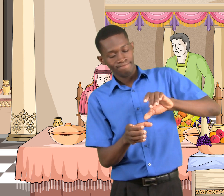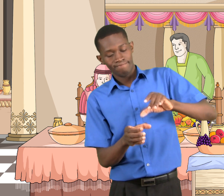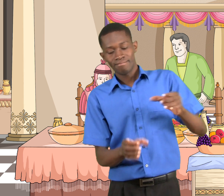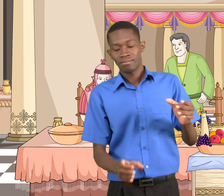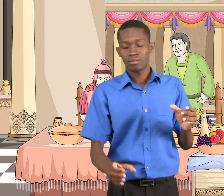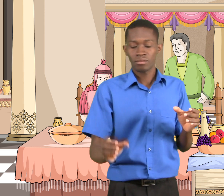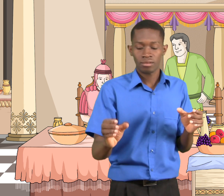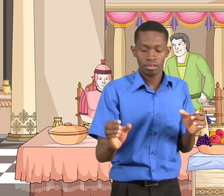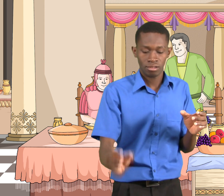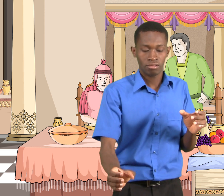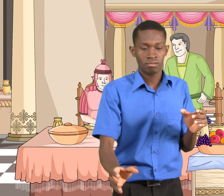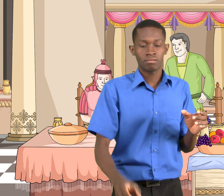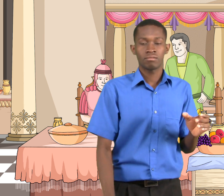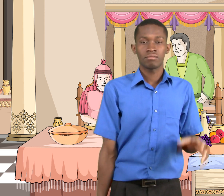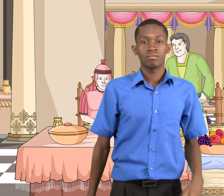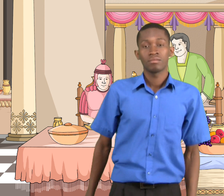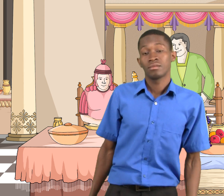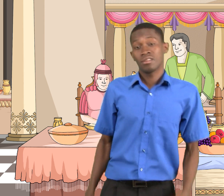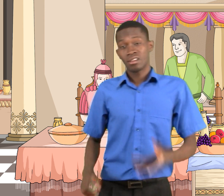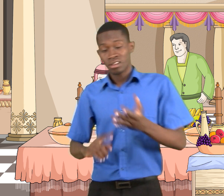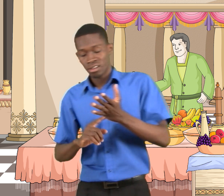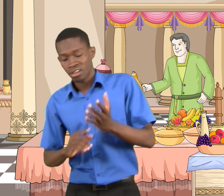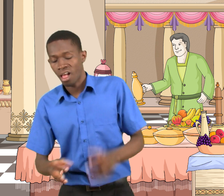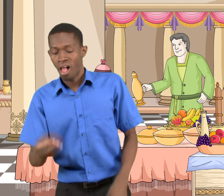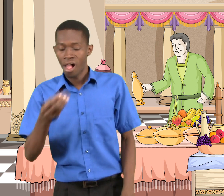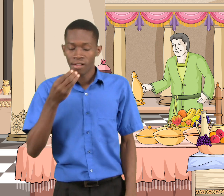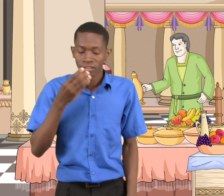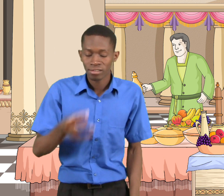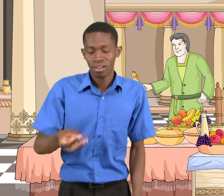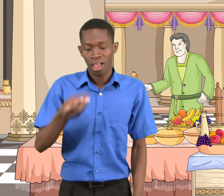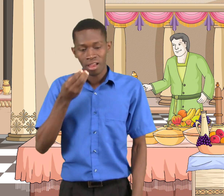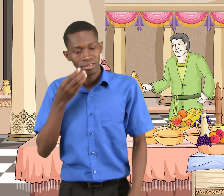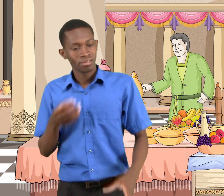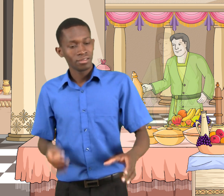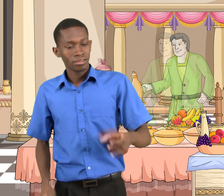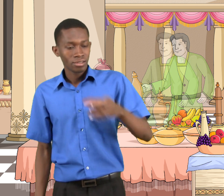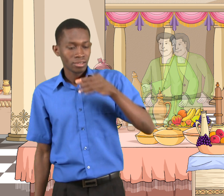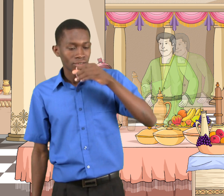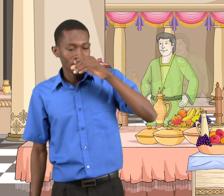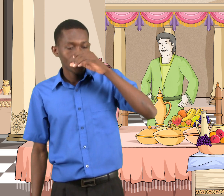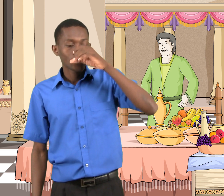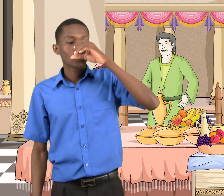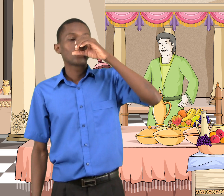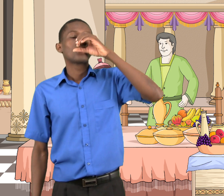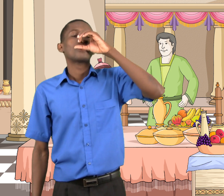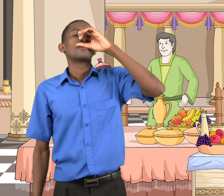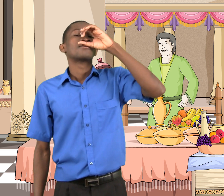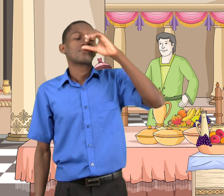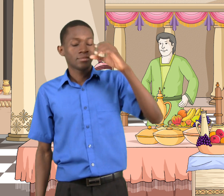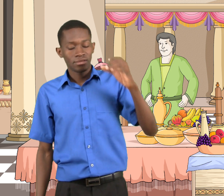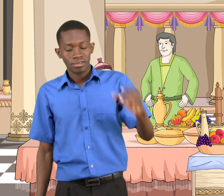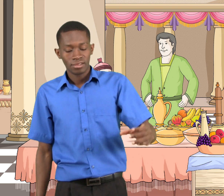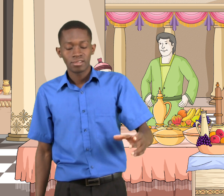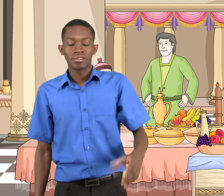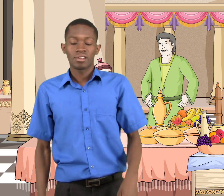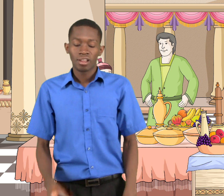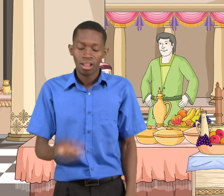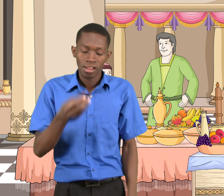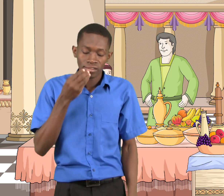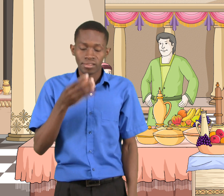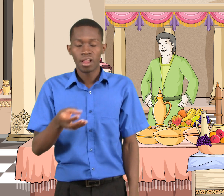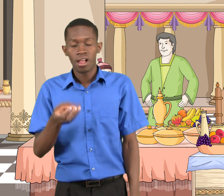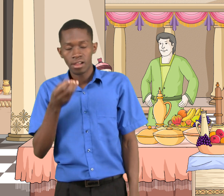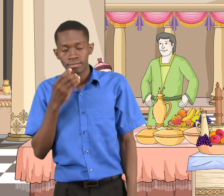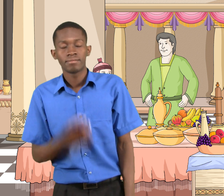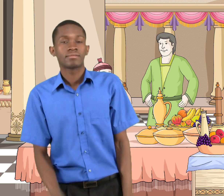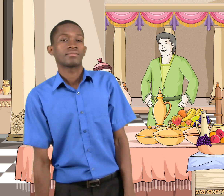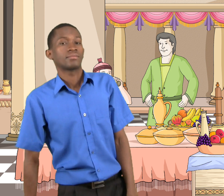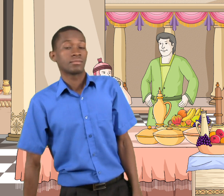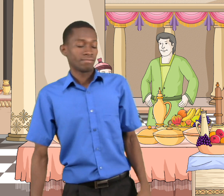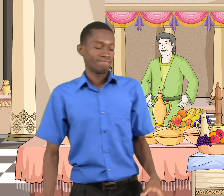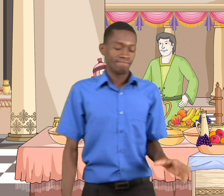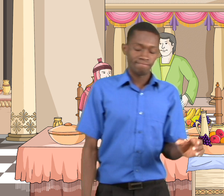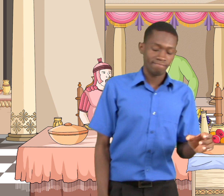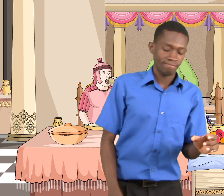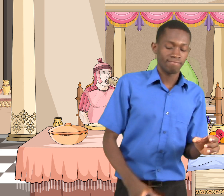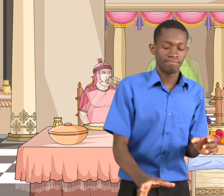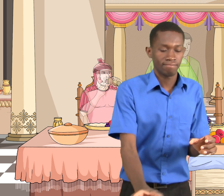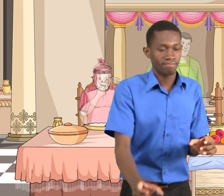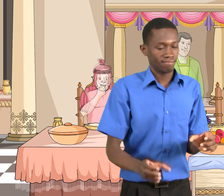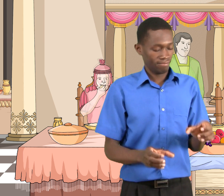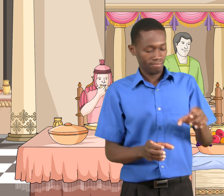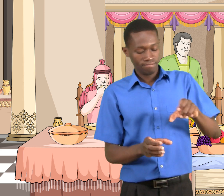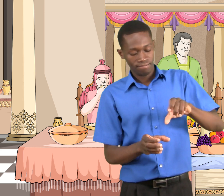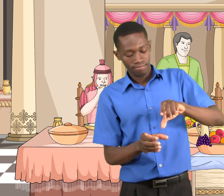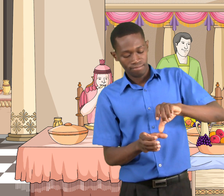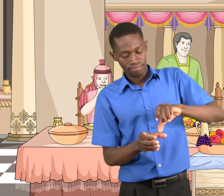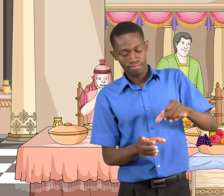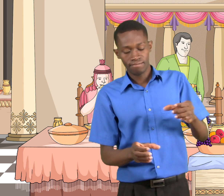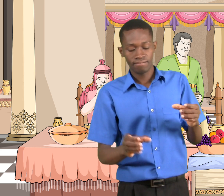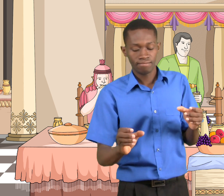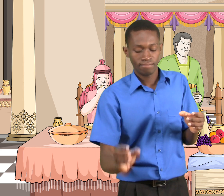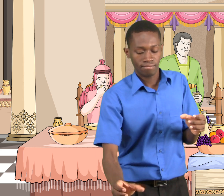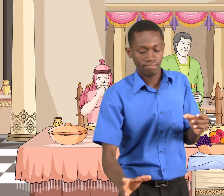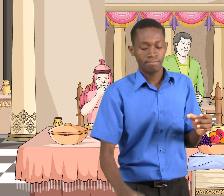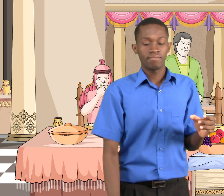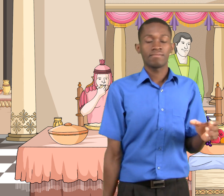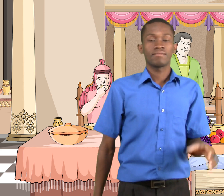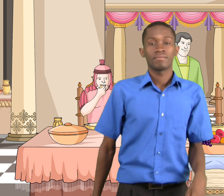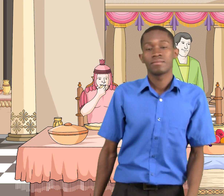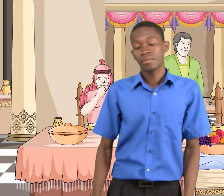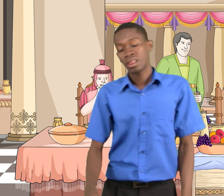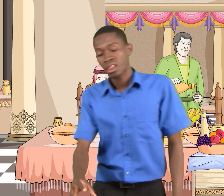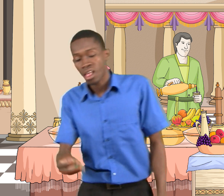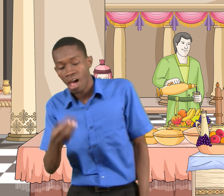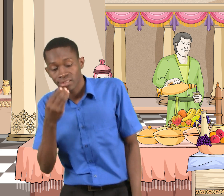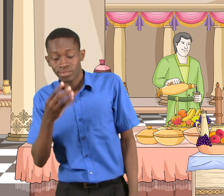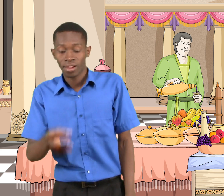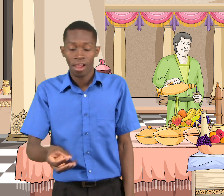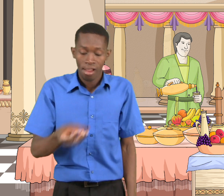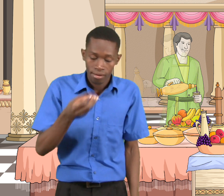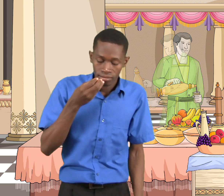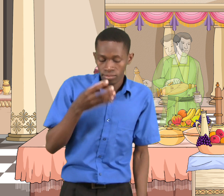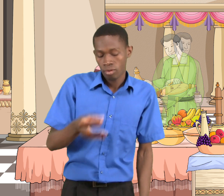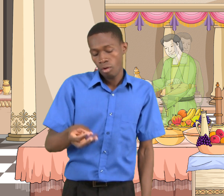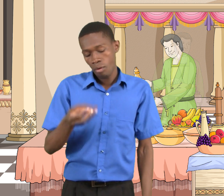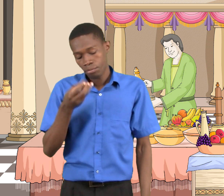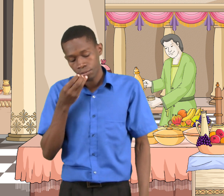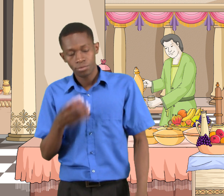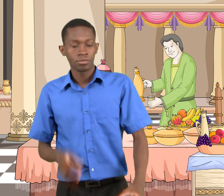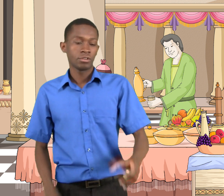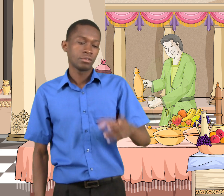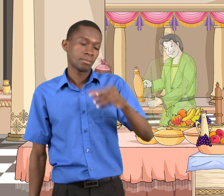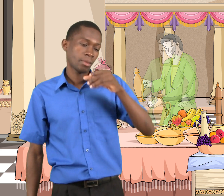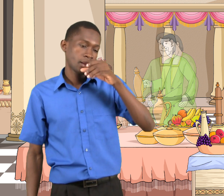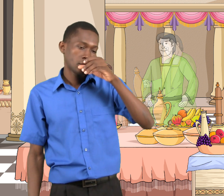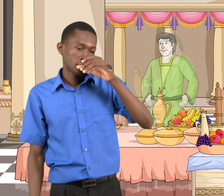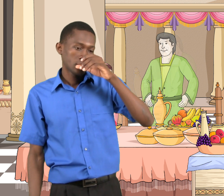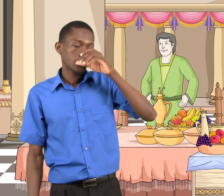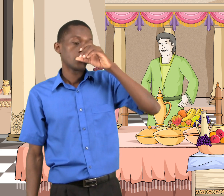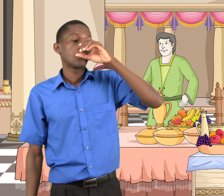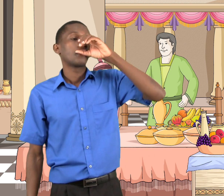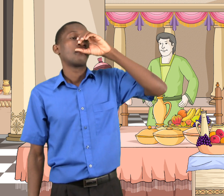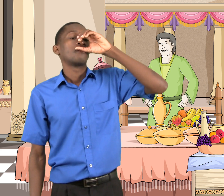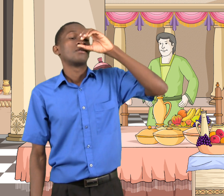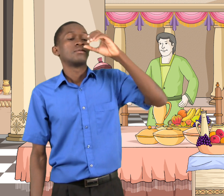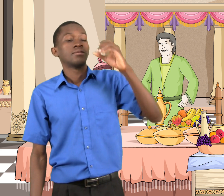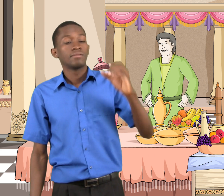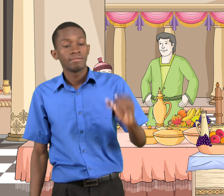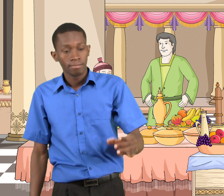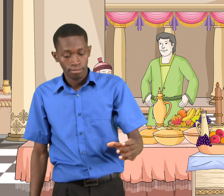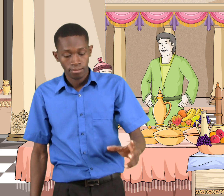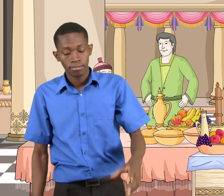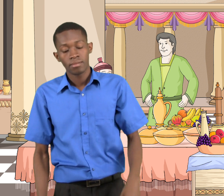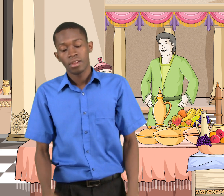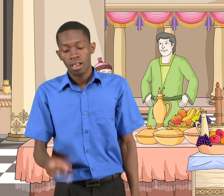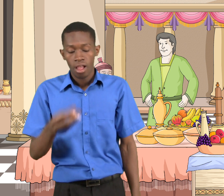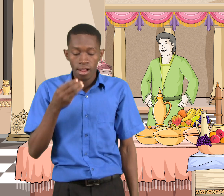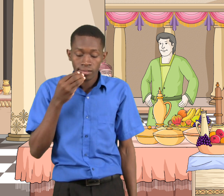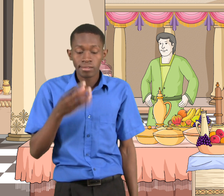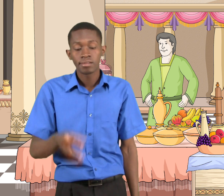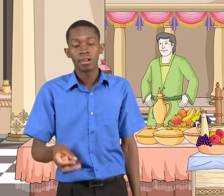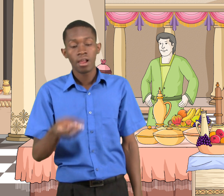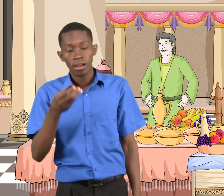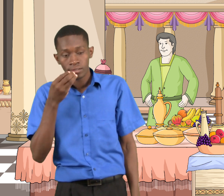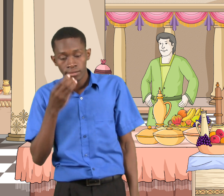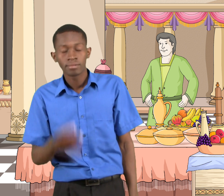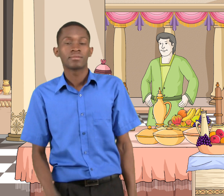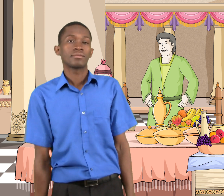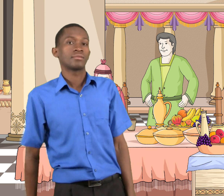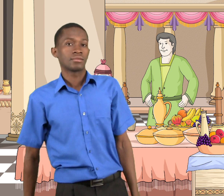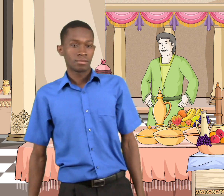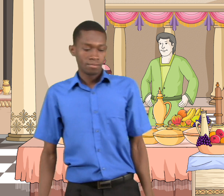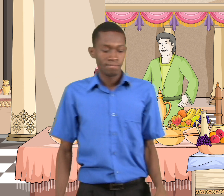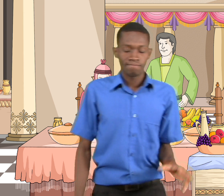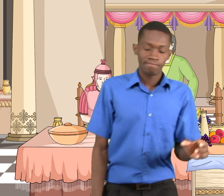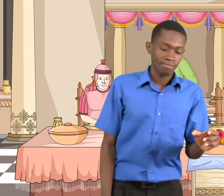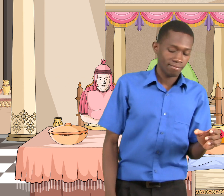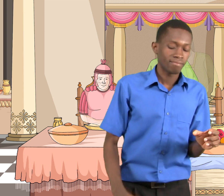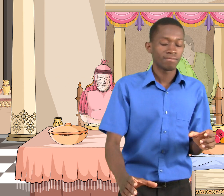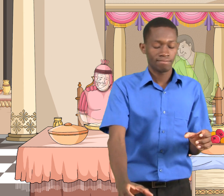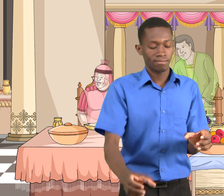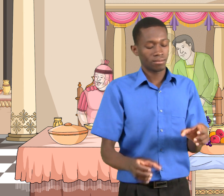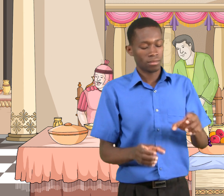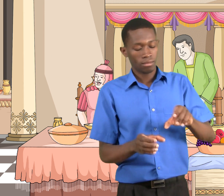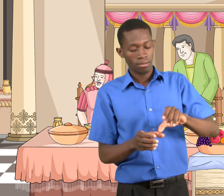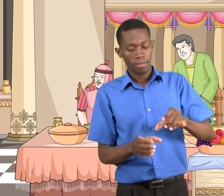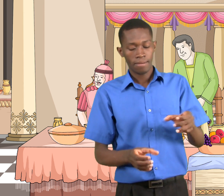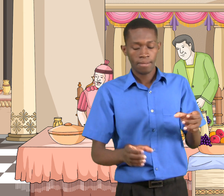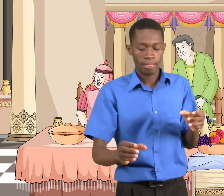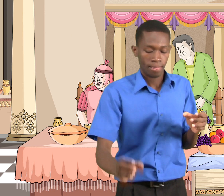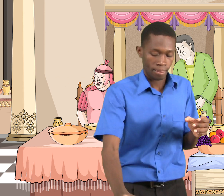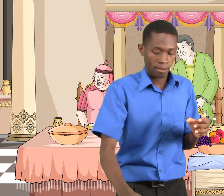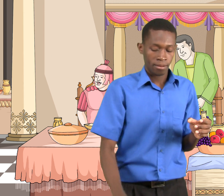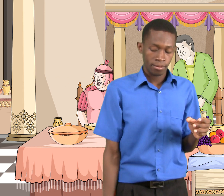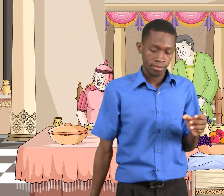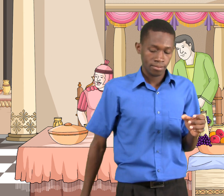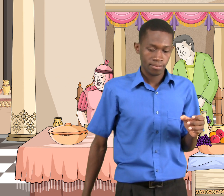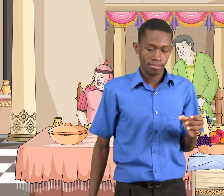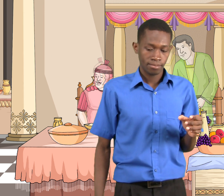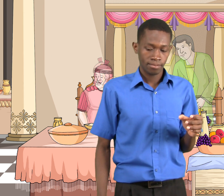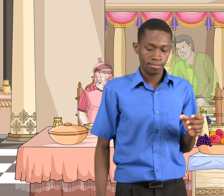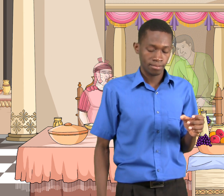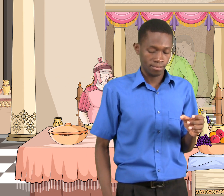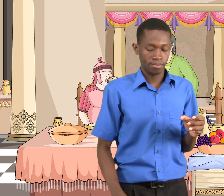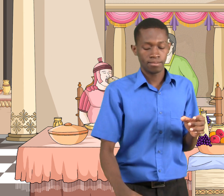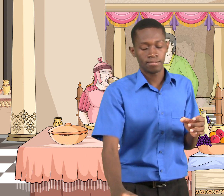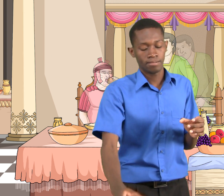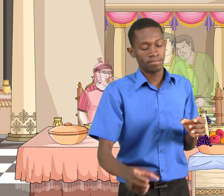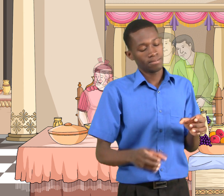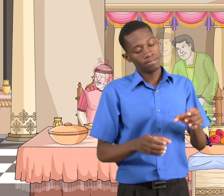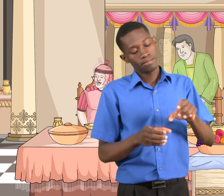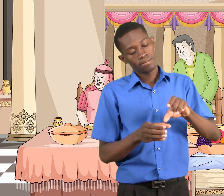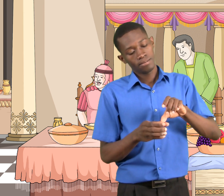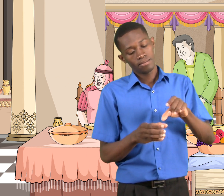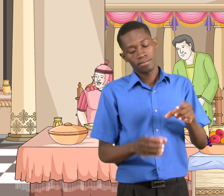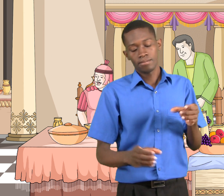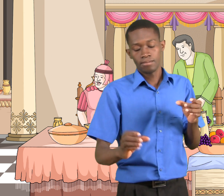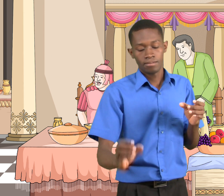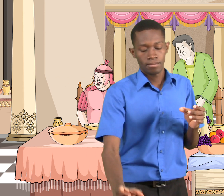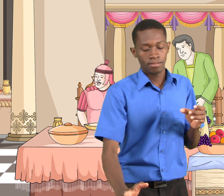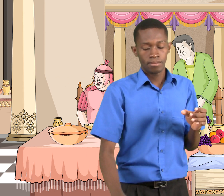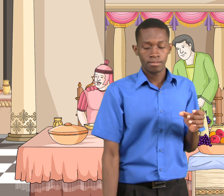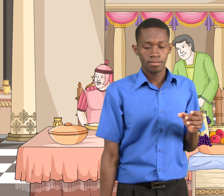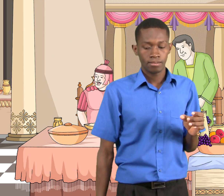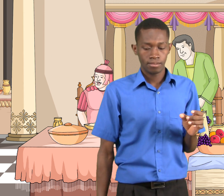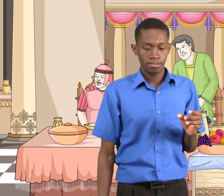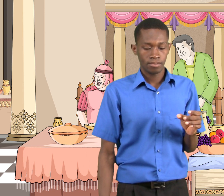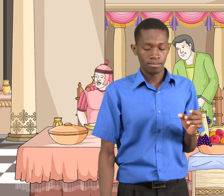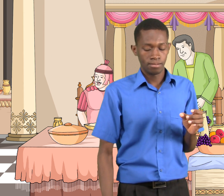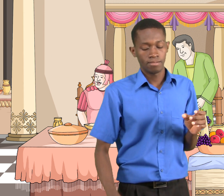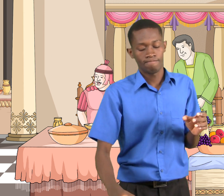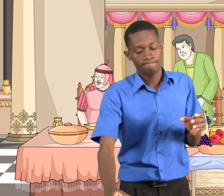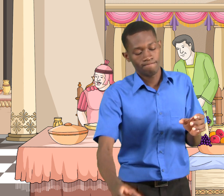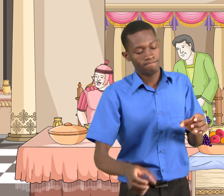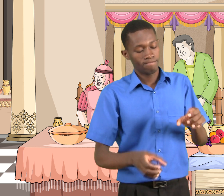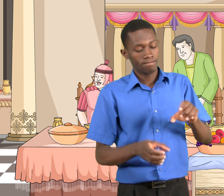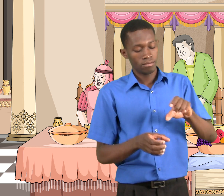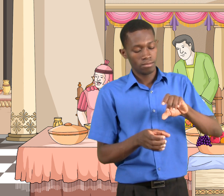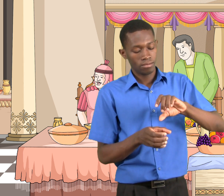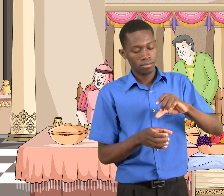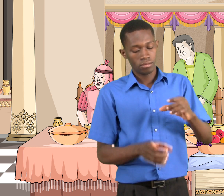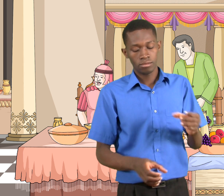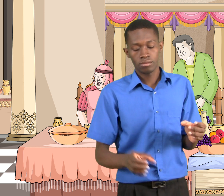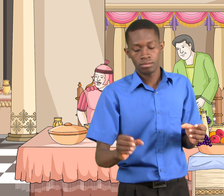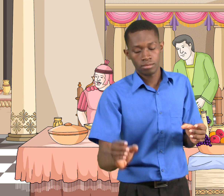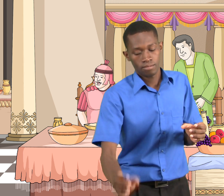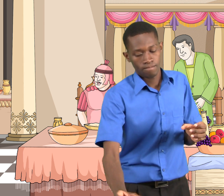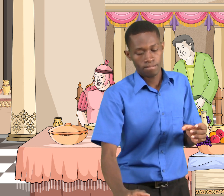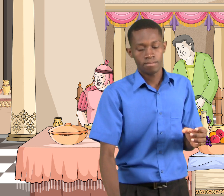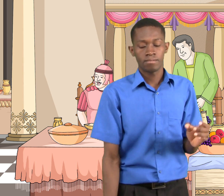So Uriah stayed in Jerusalem that day and the next.